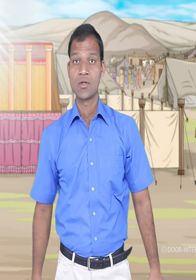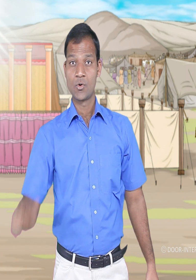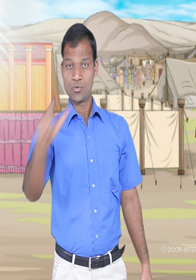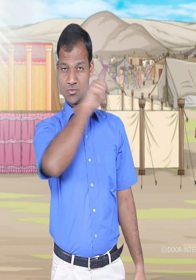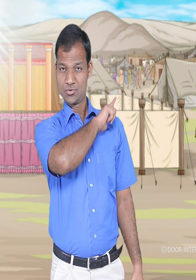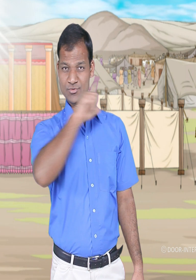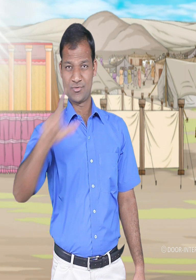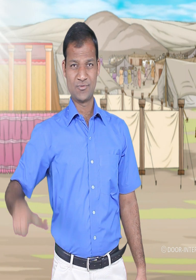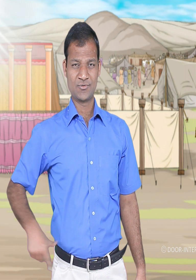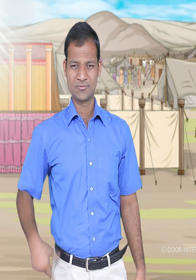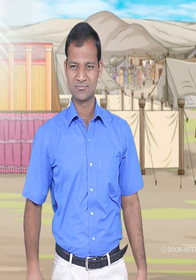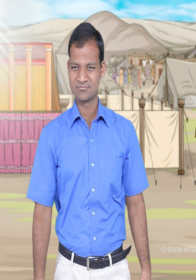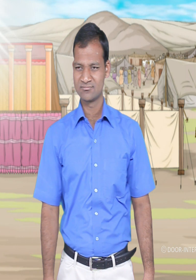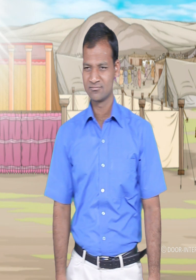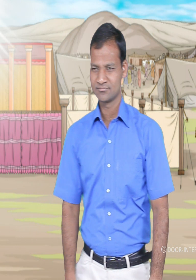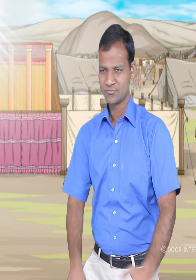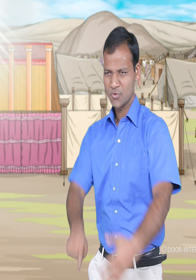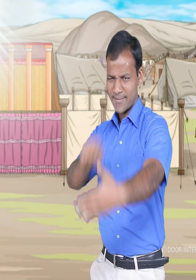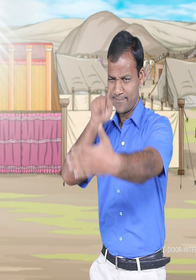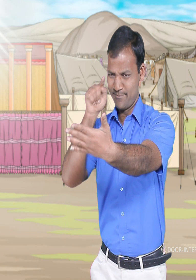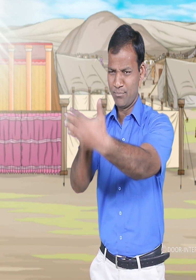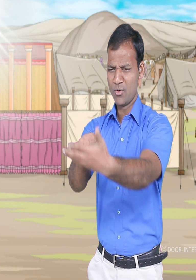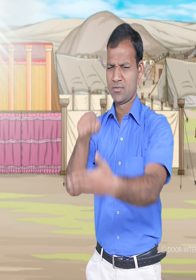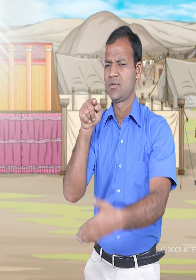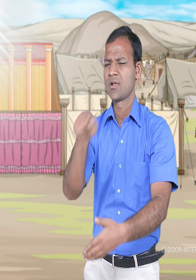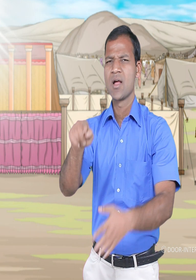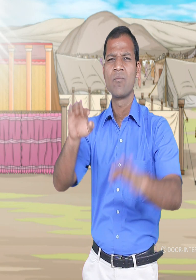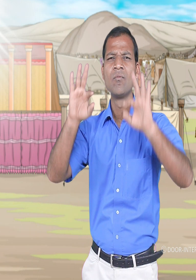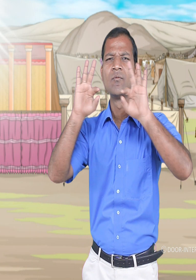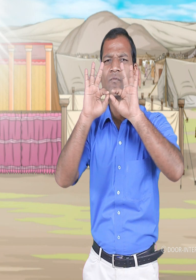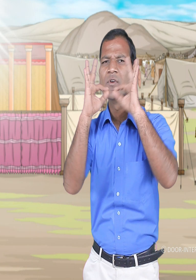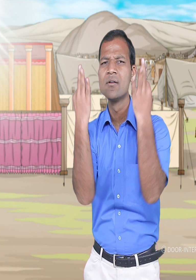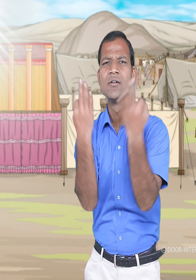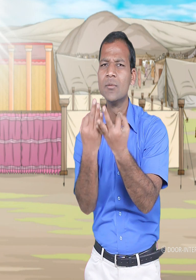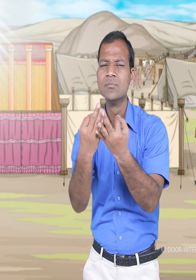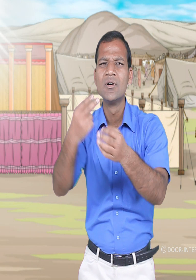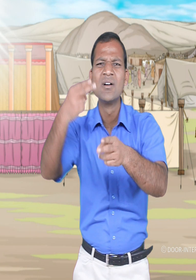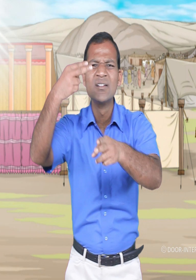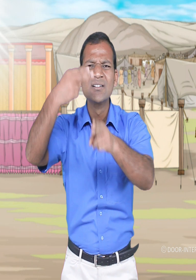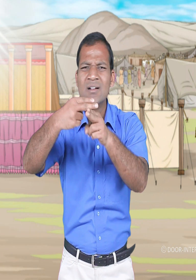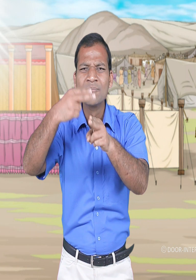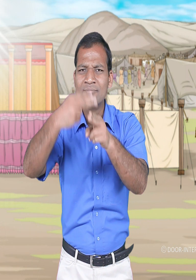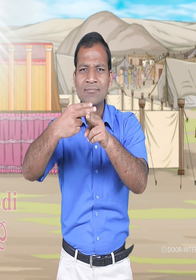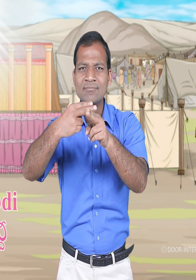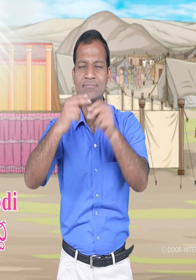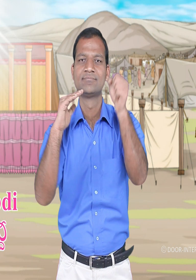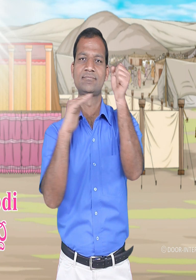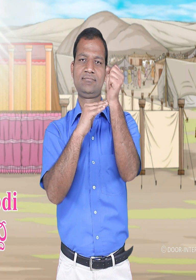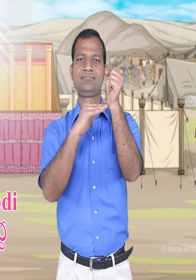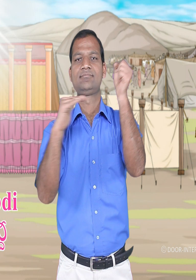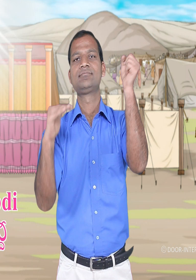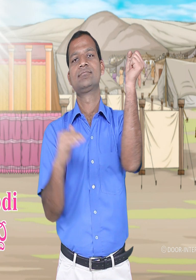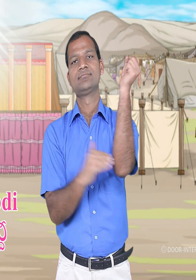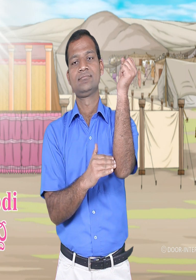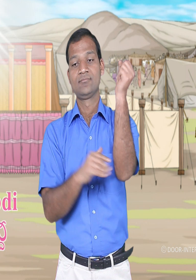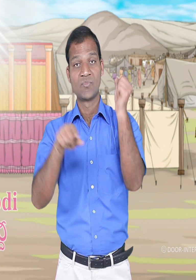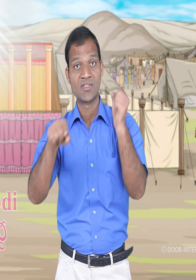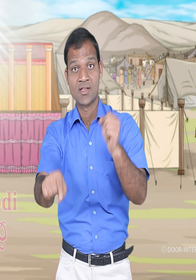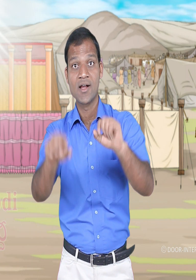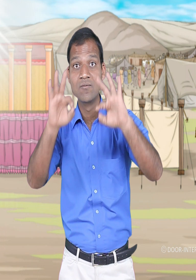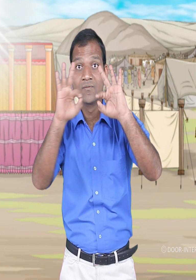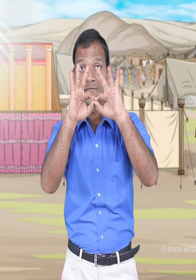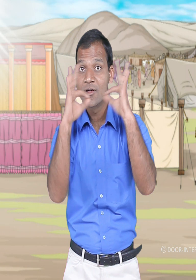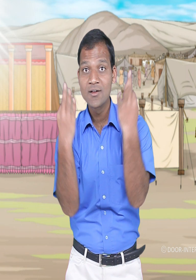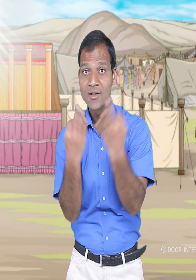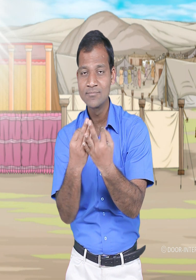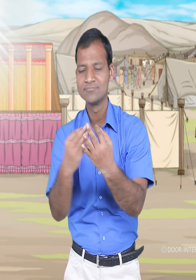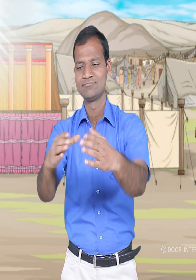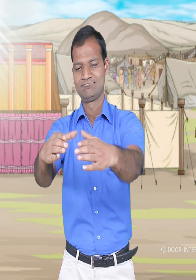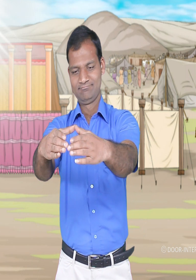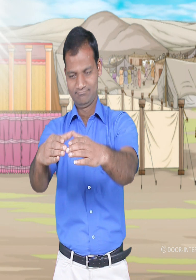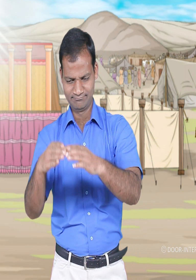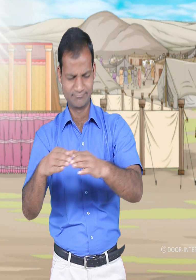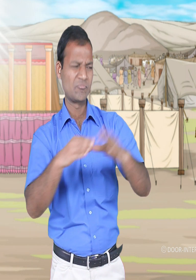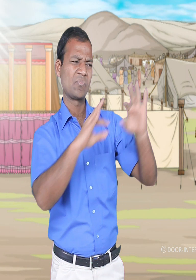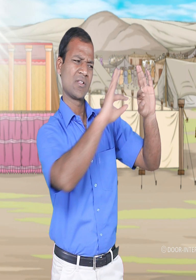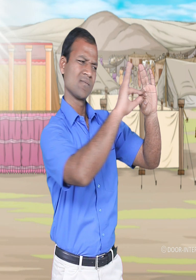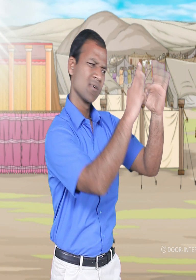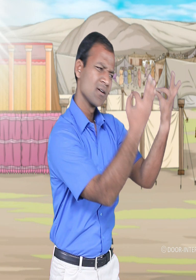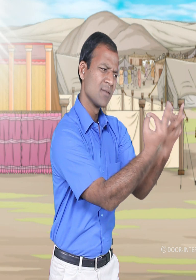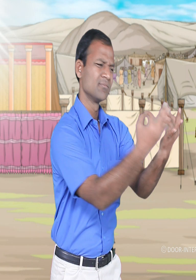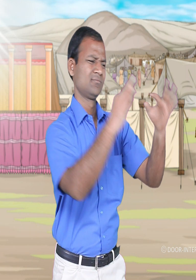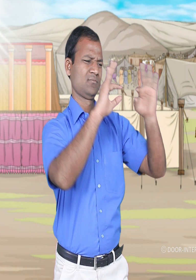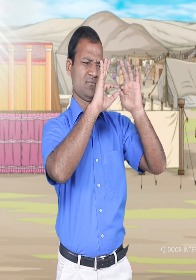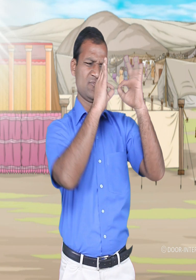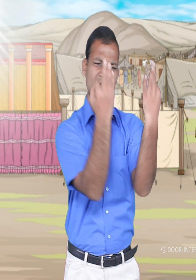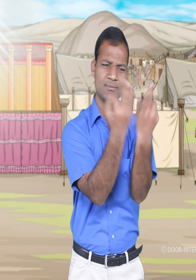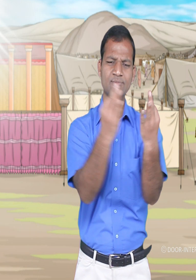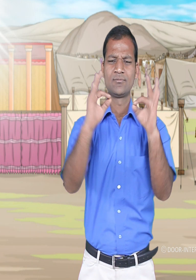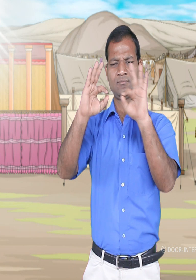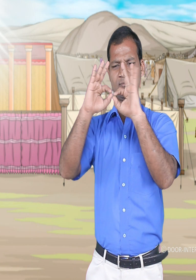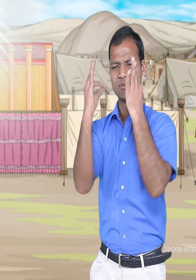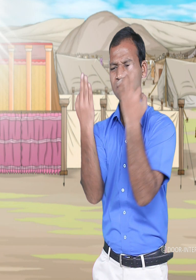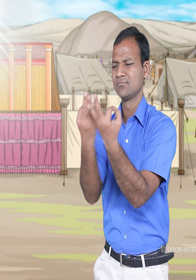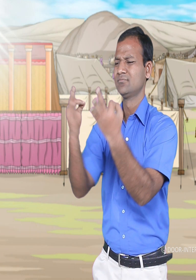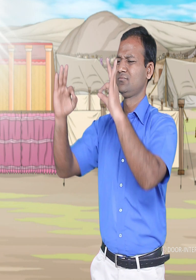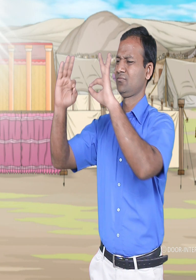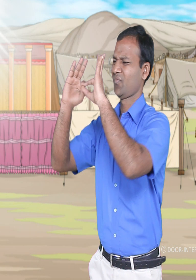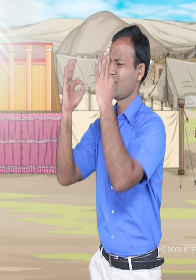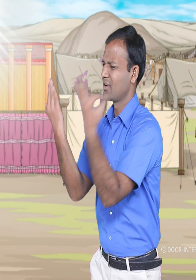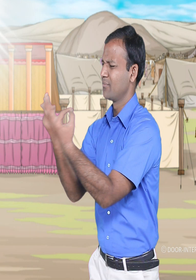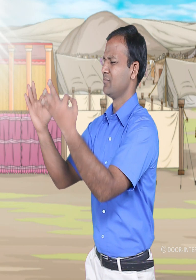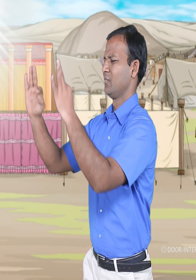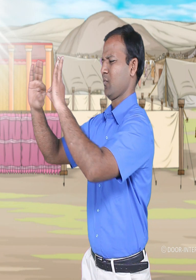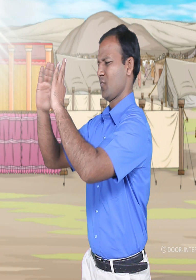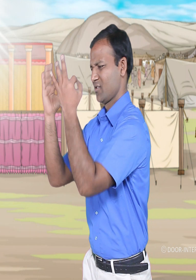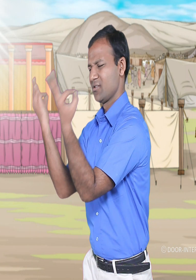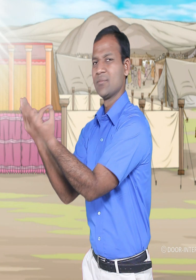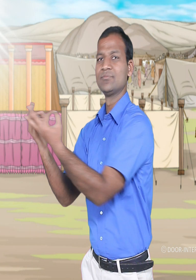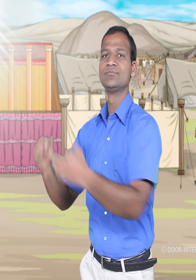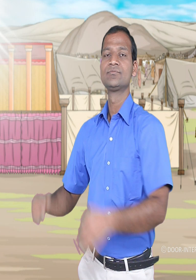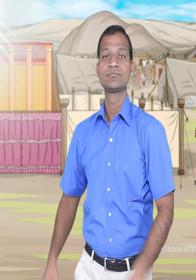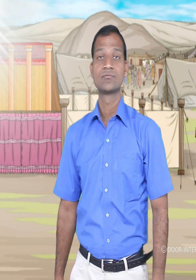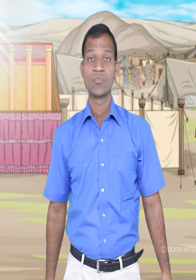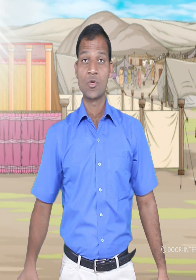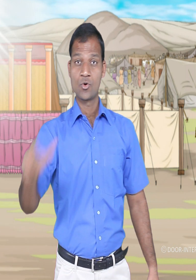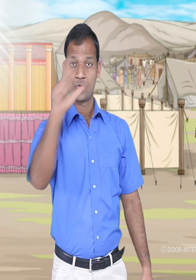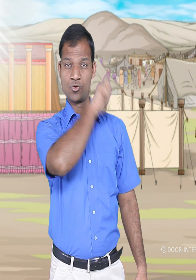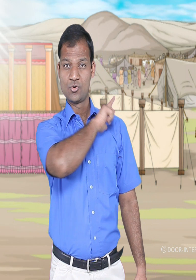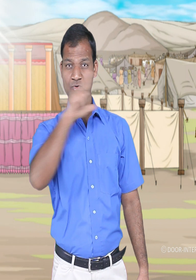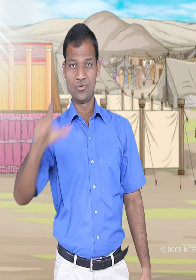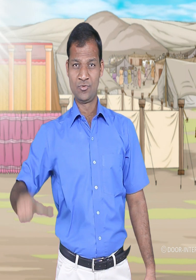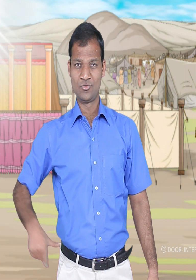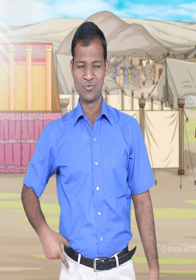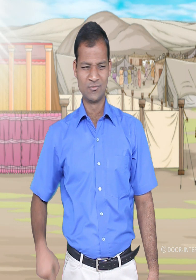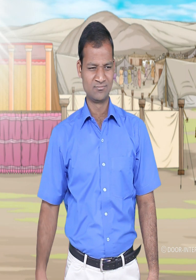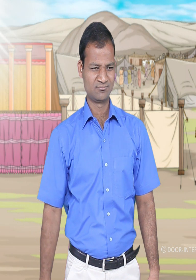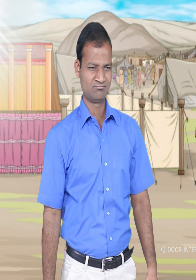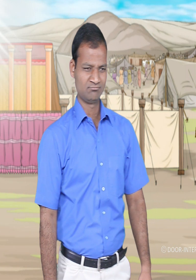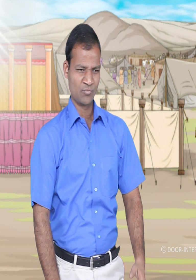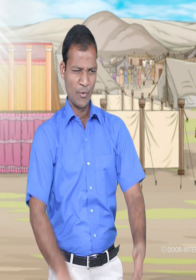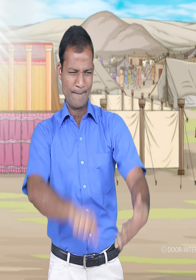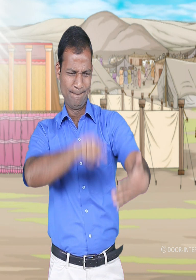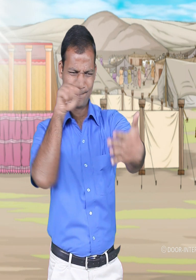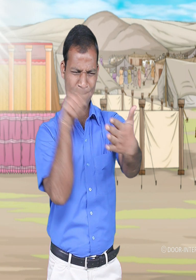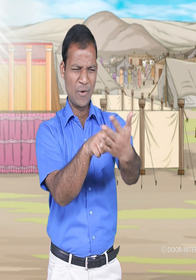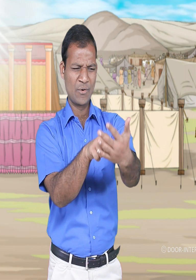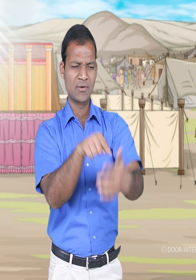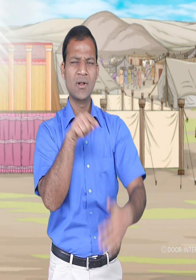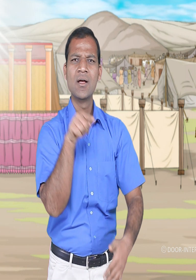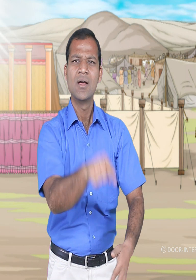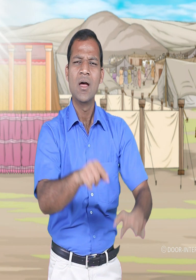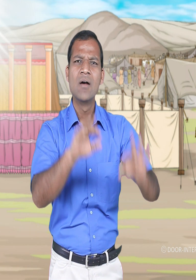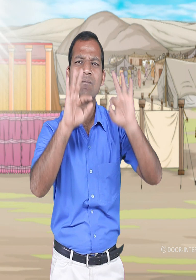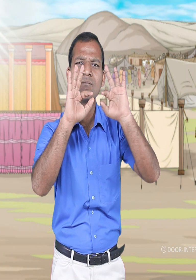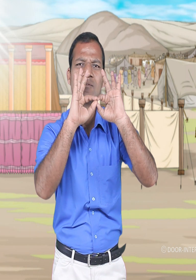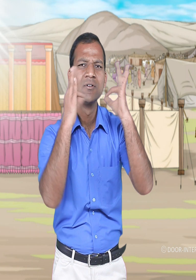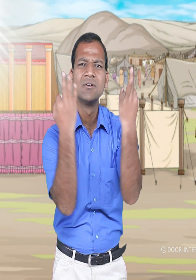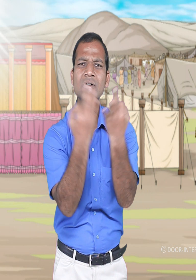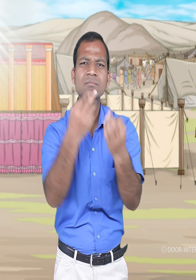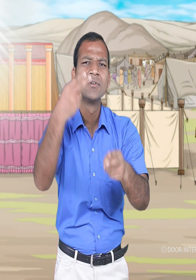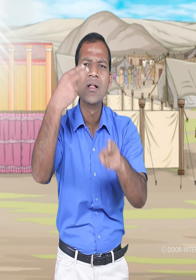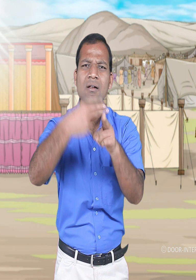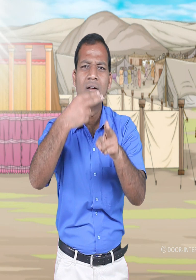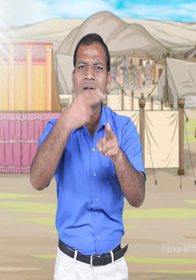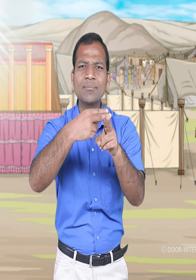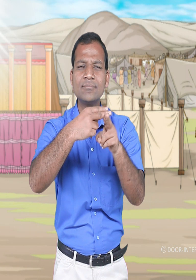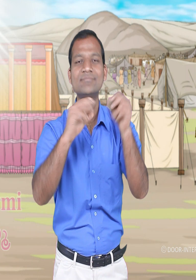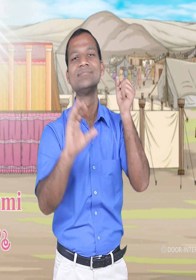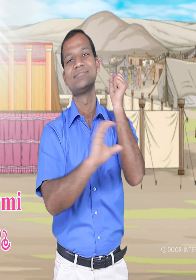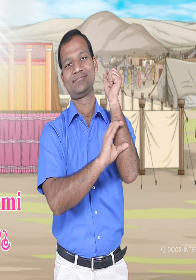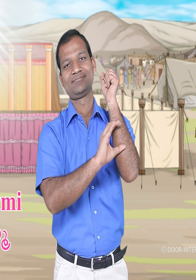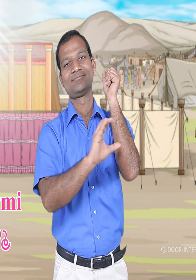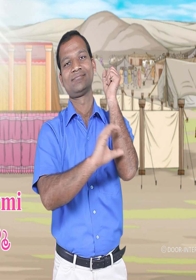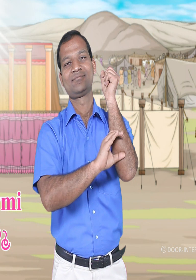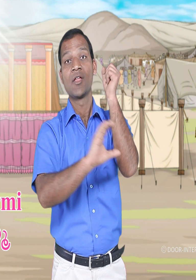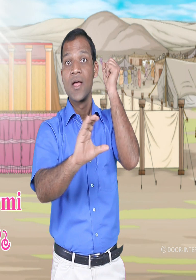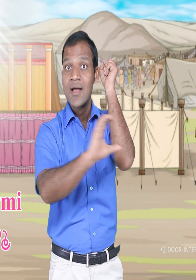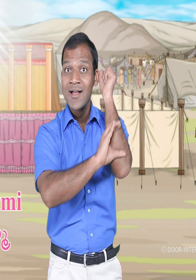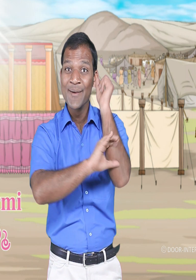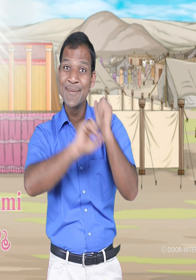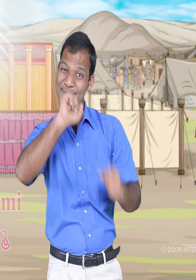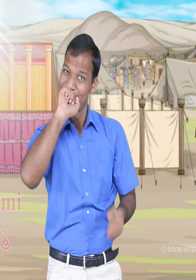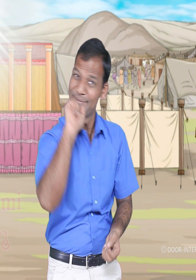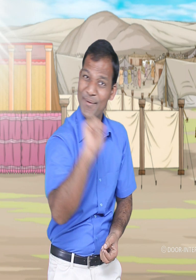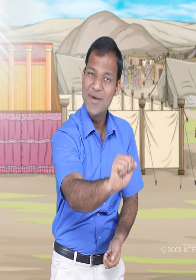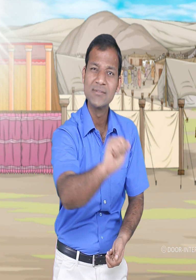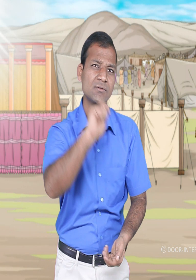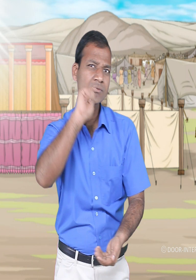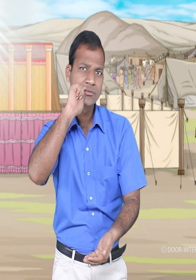He had the clan of the Zerahites come forward, and the family of Zabdi was selected.